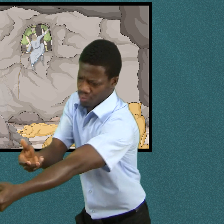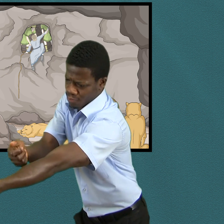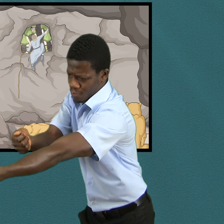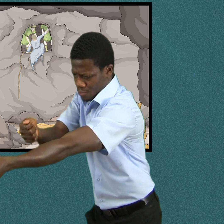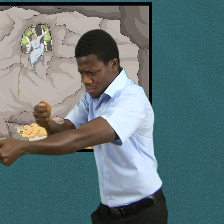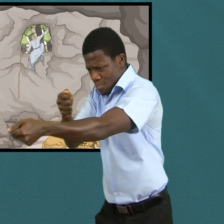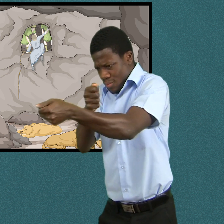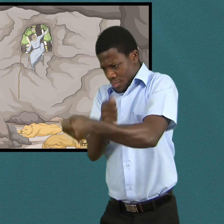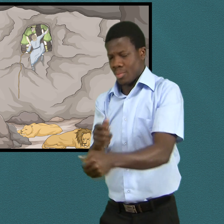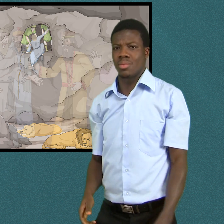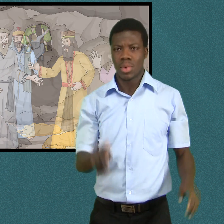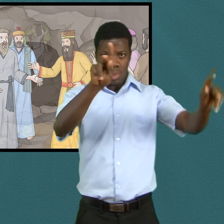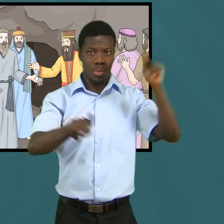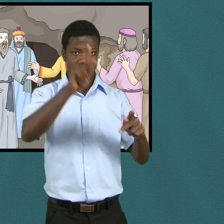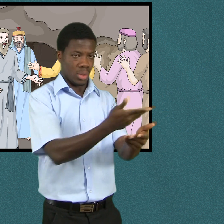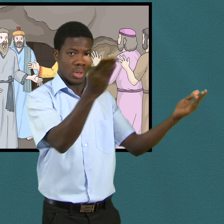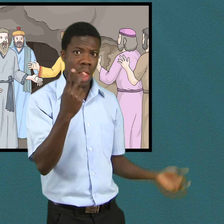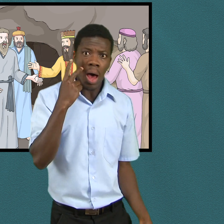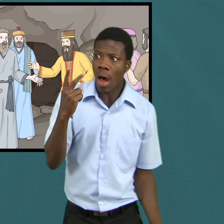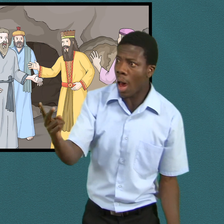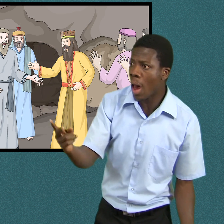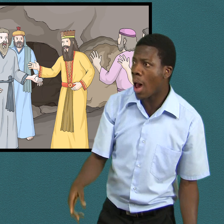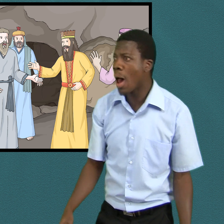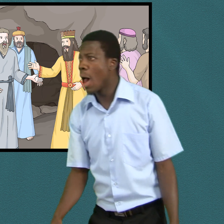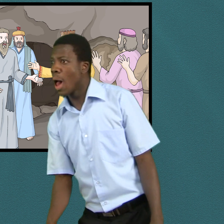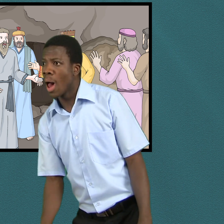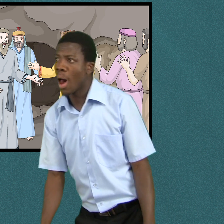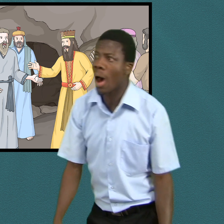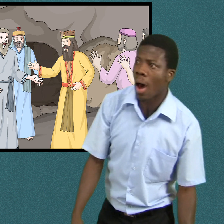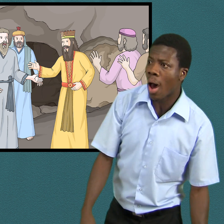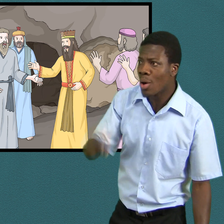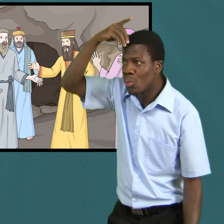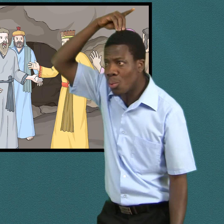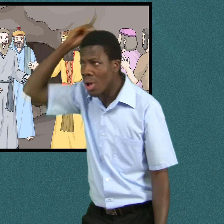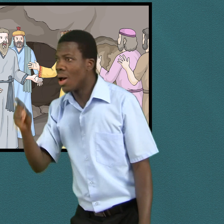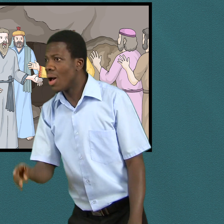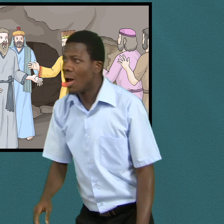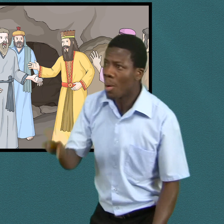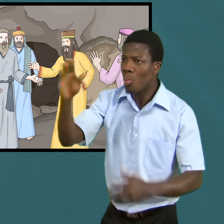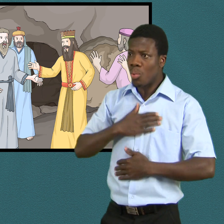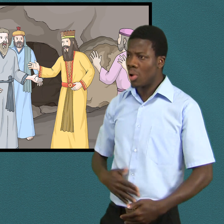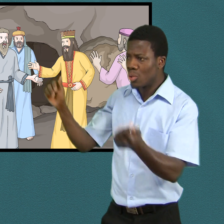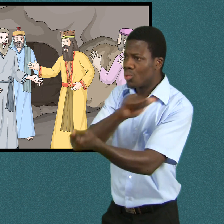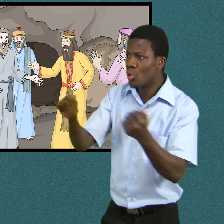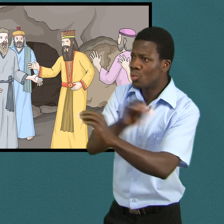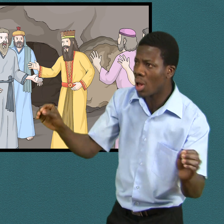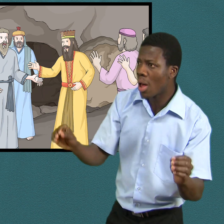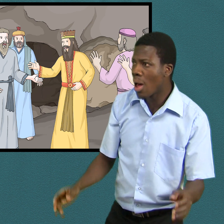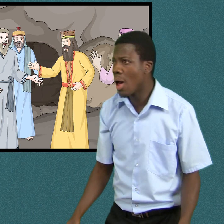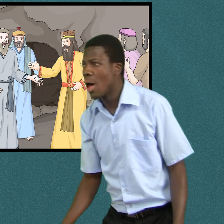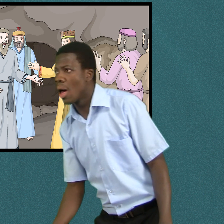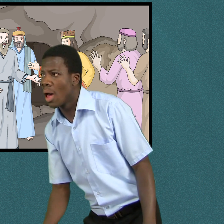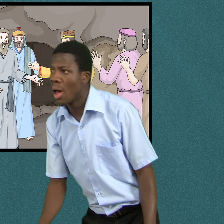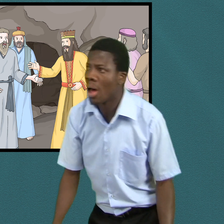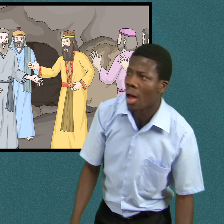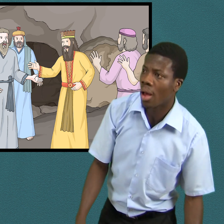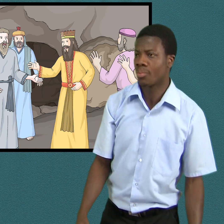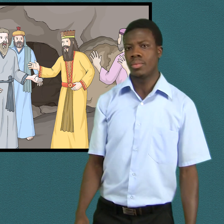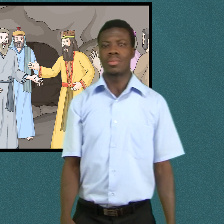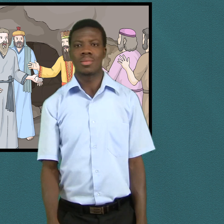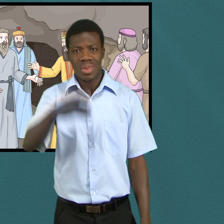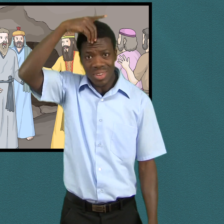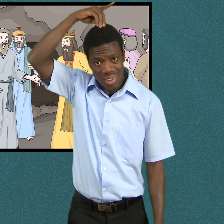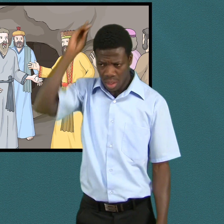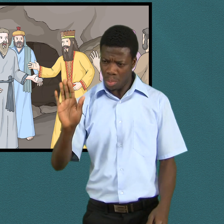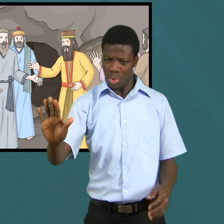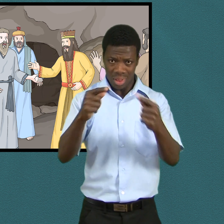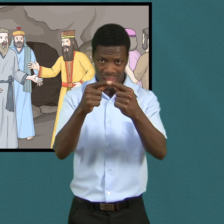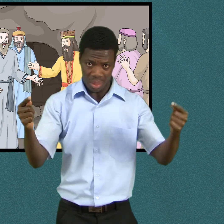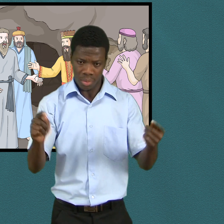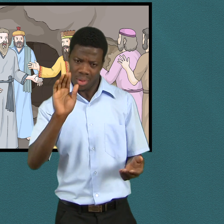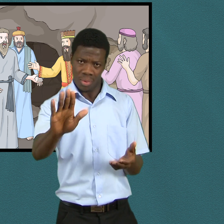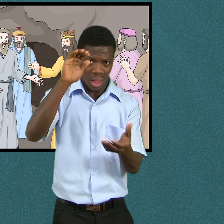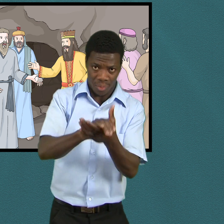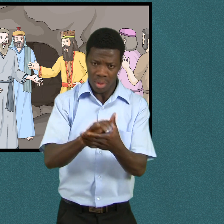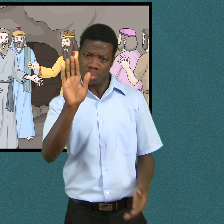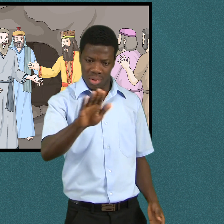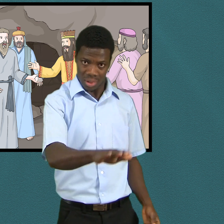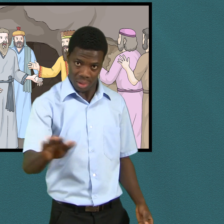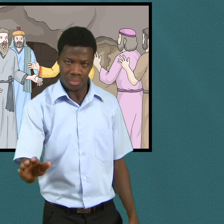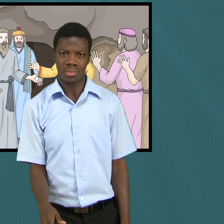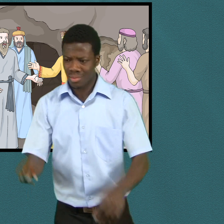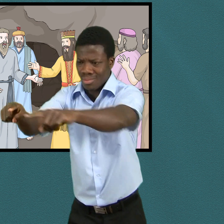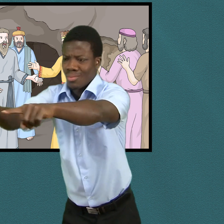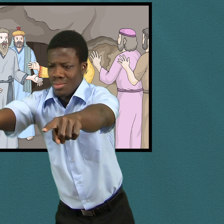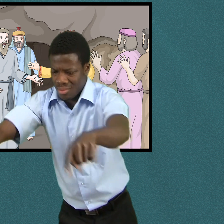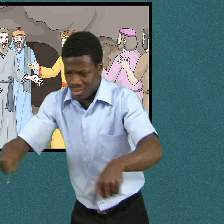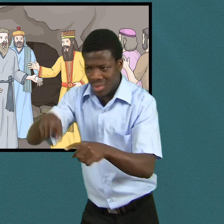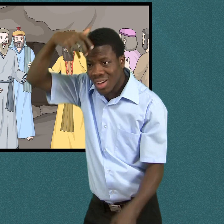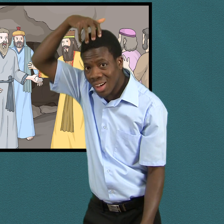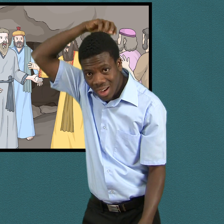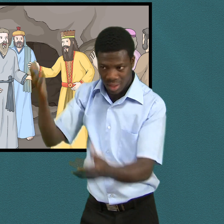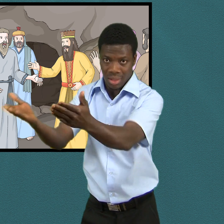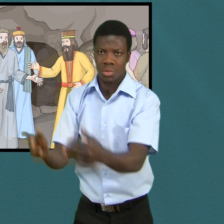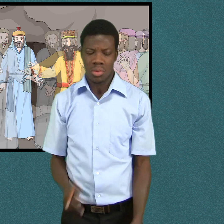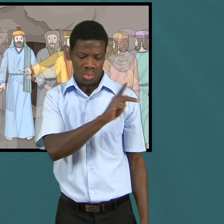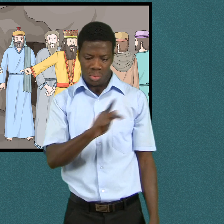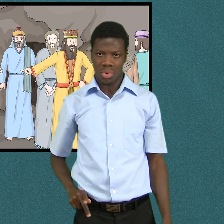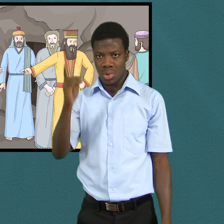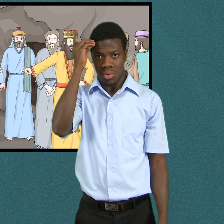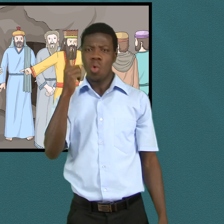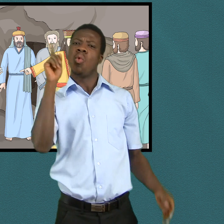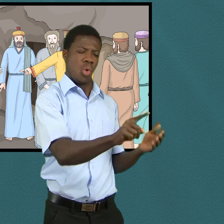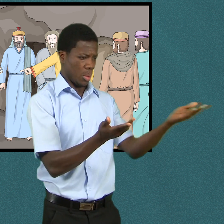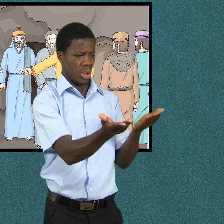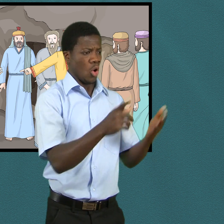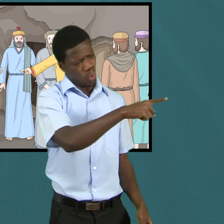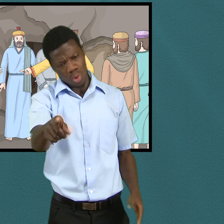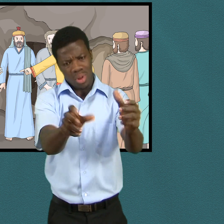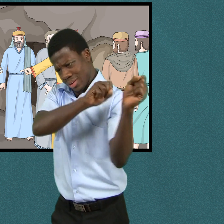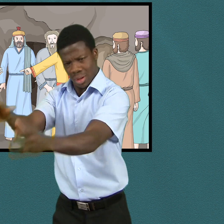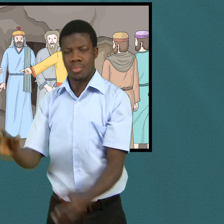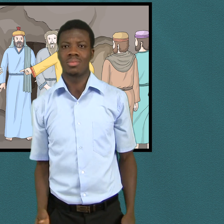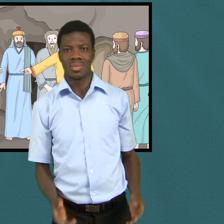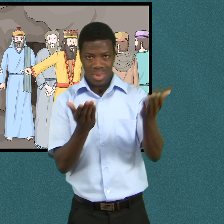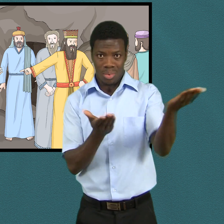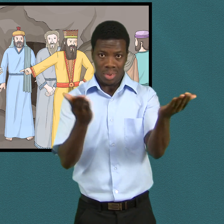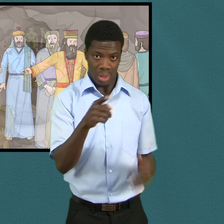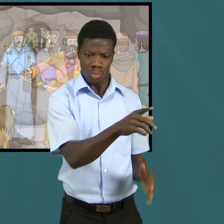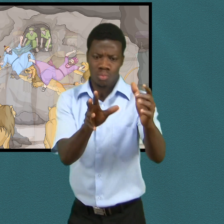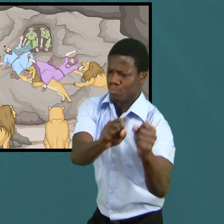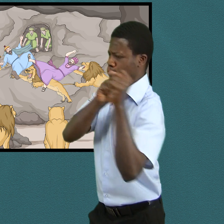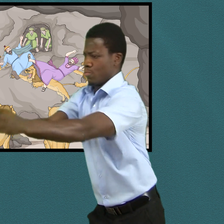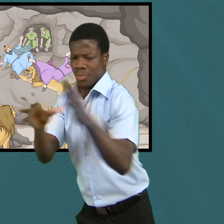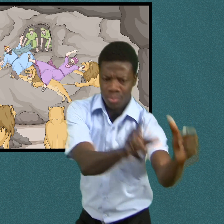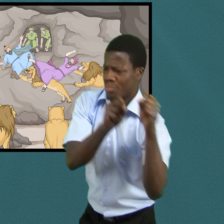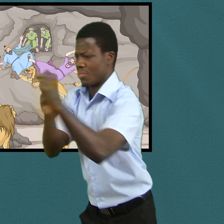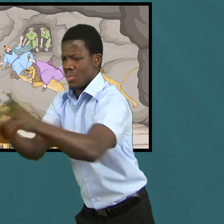At the command of the king, the men who had falsely accused Daniel were brought and thrown into the den of lions—they and their children and wives.